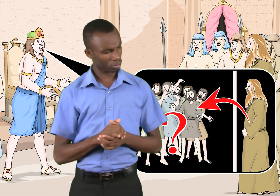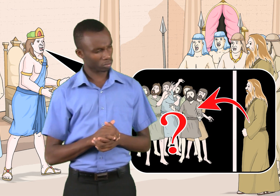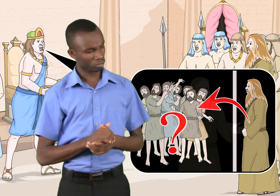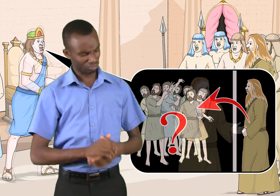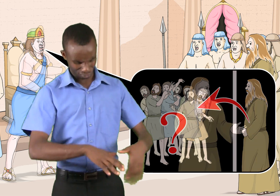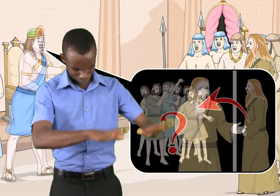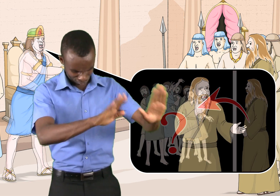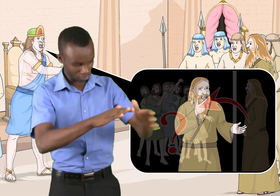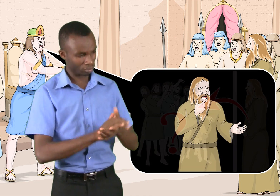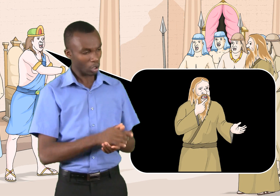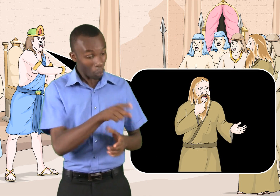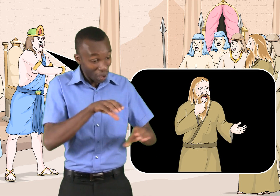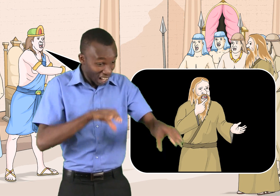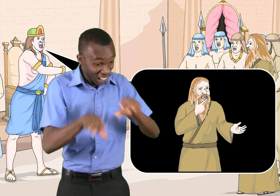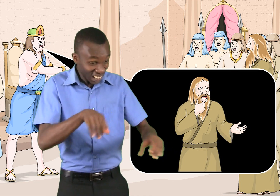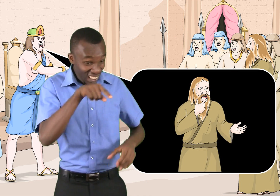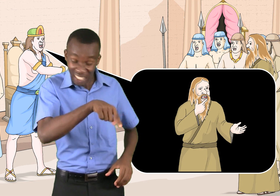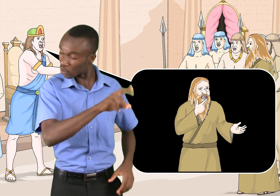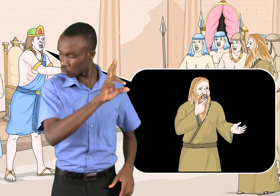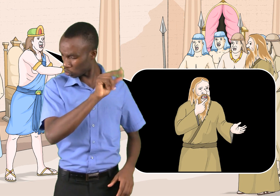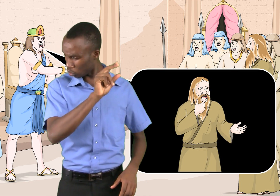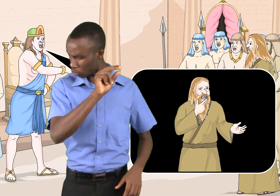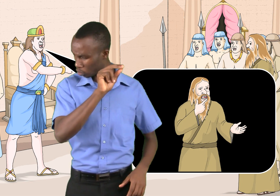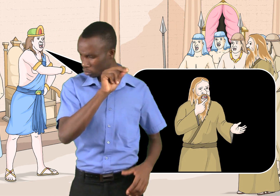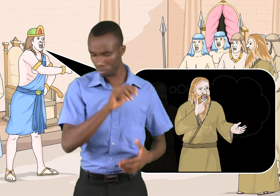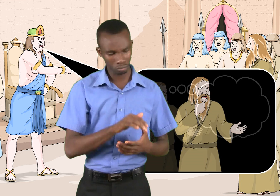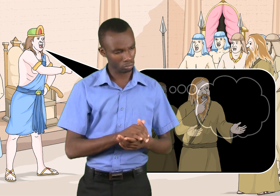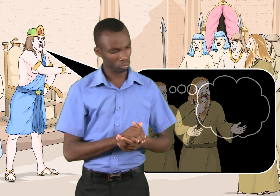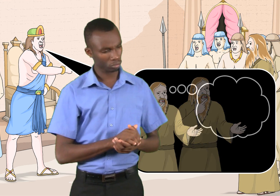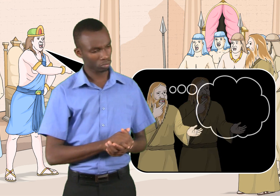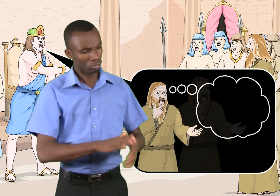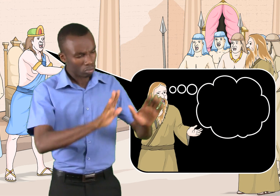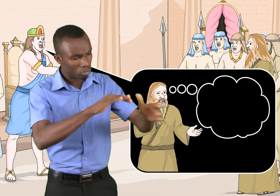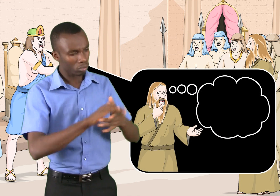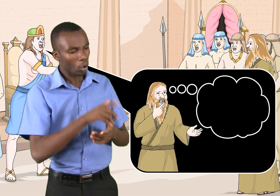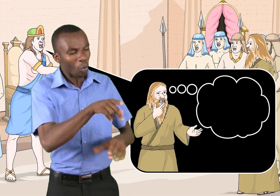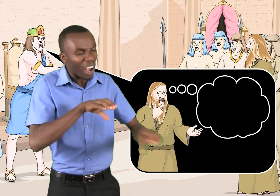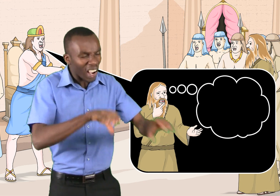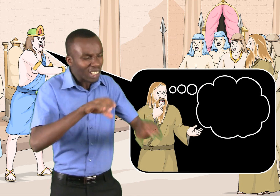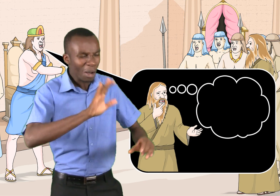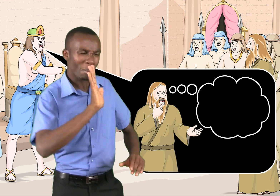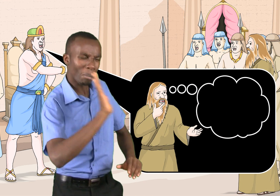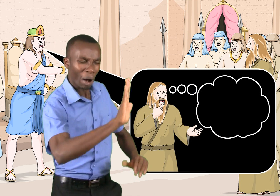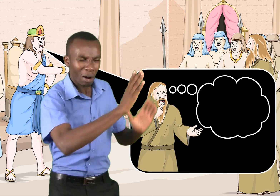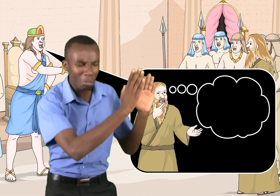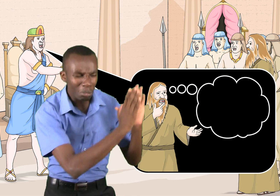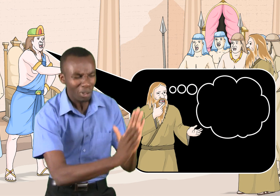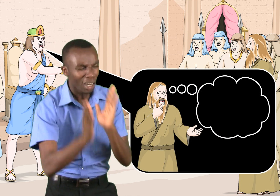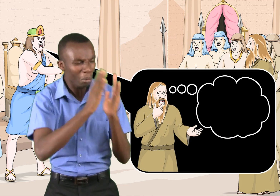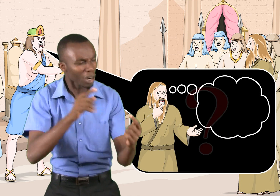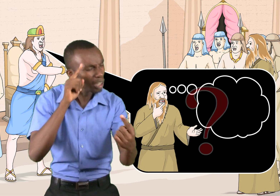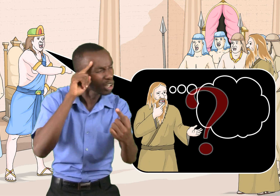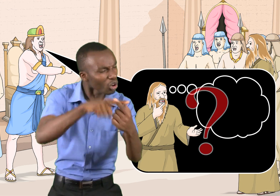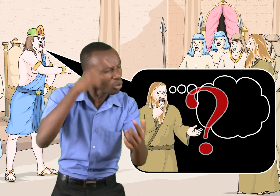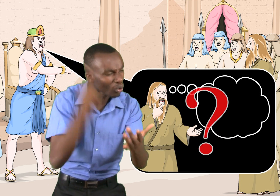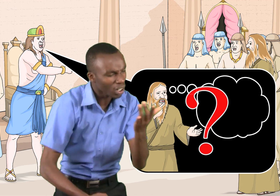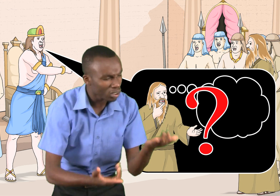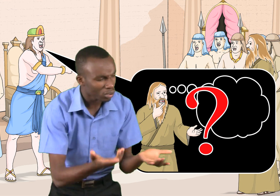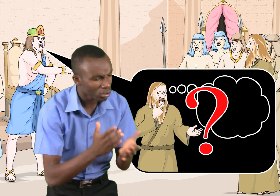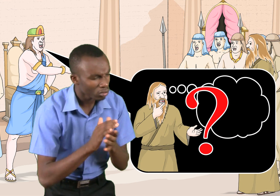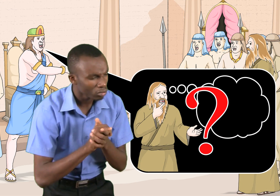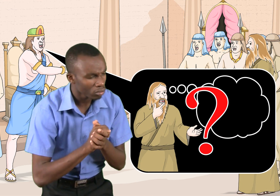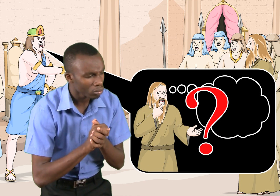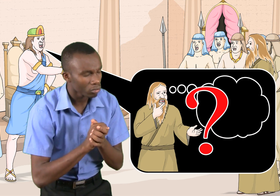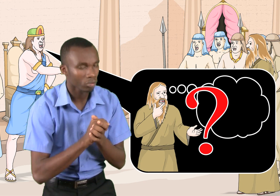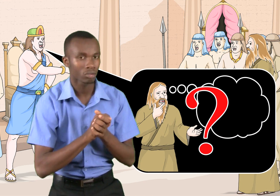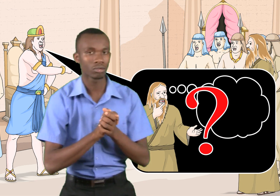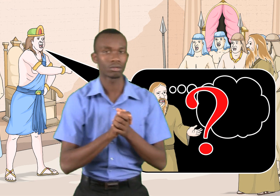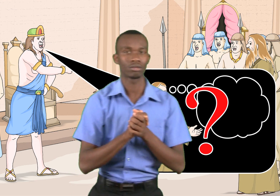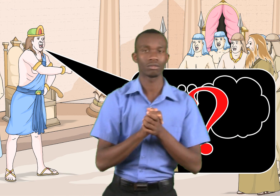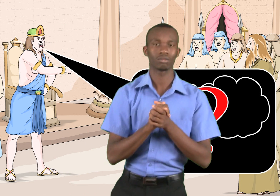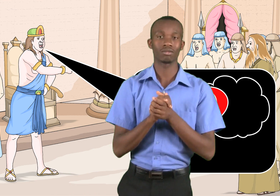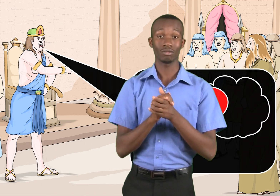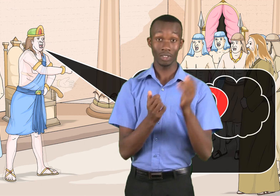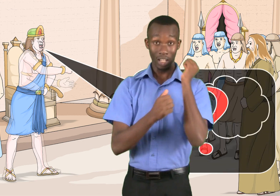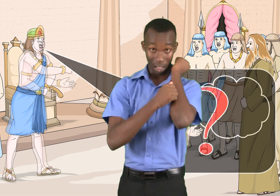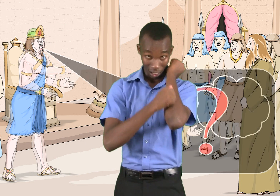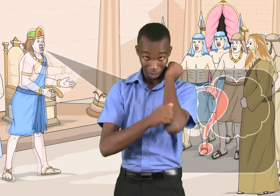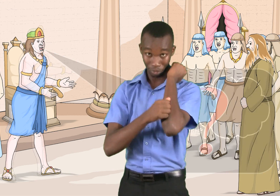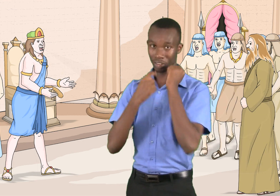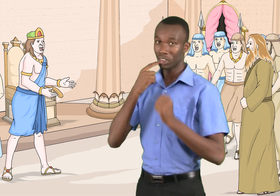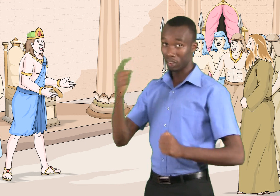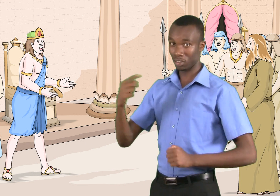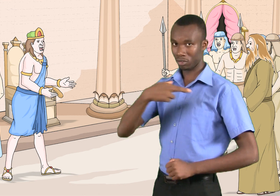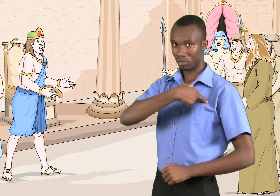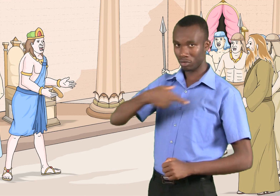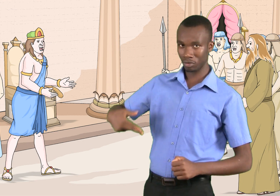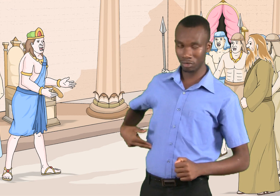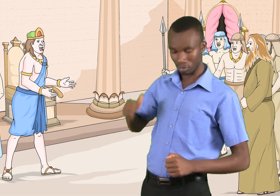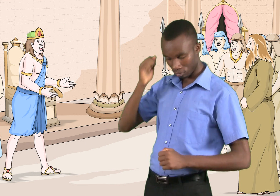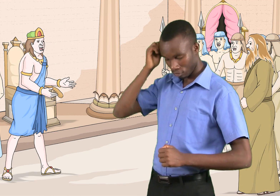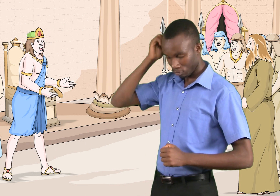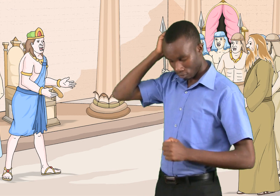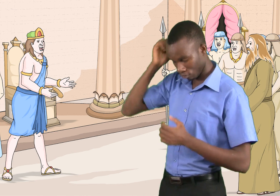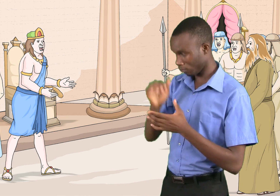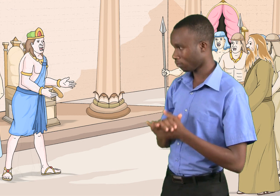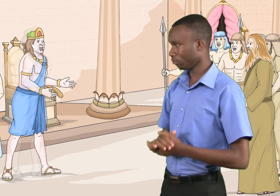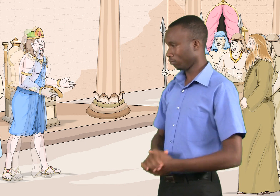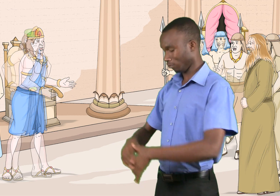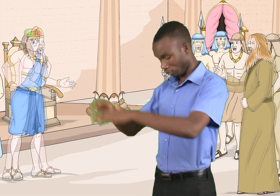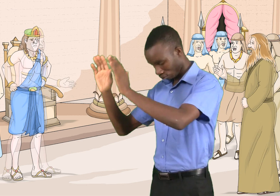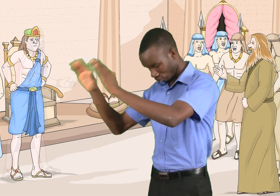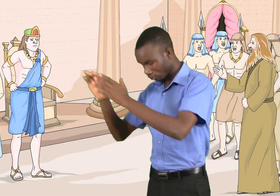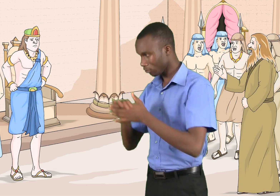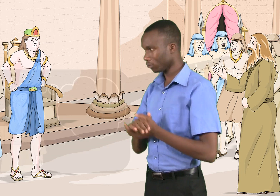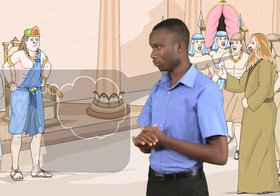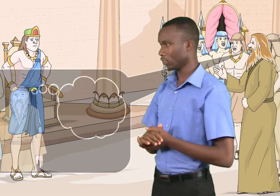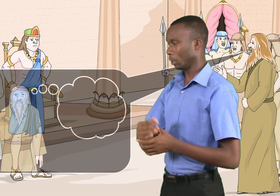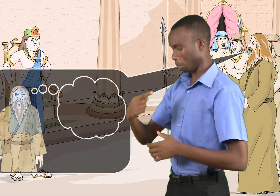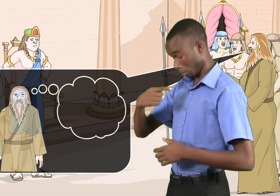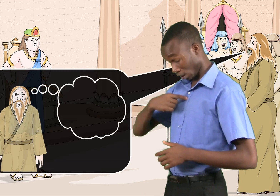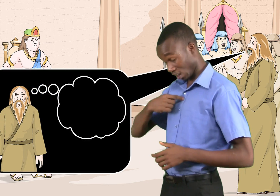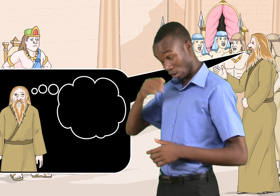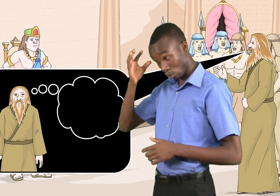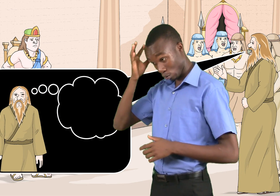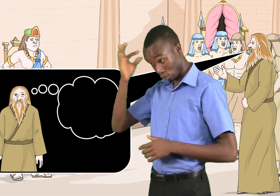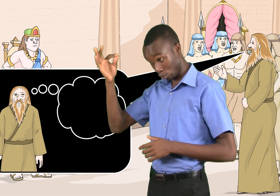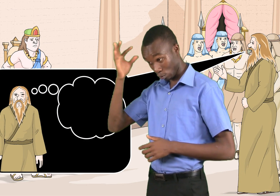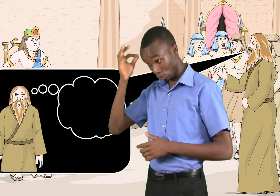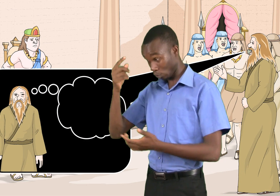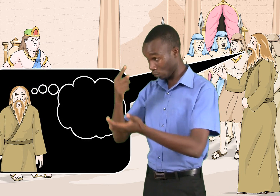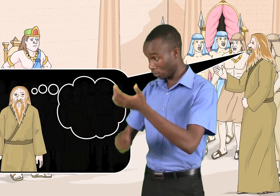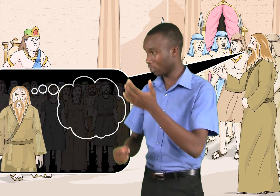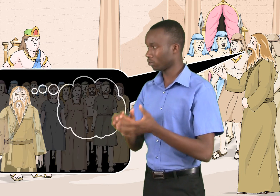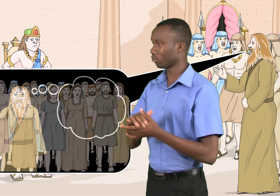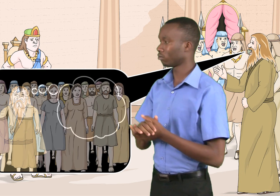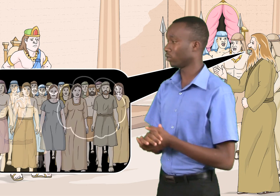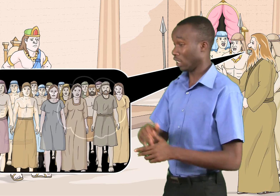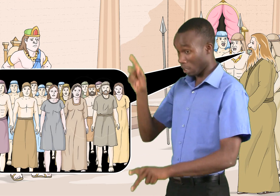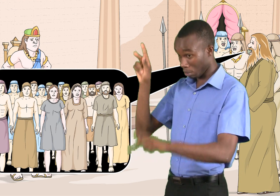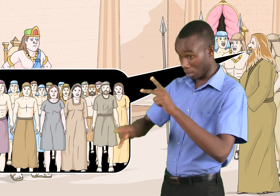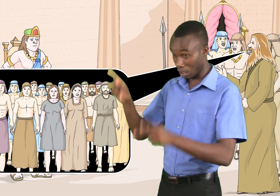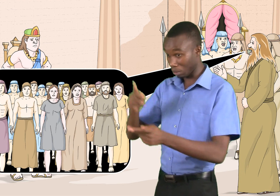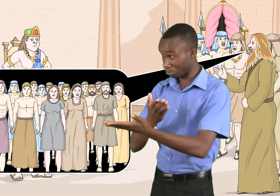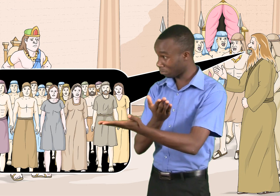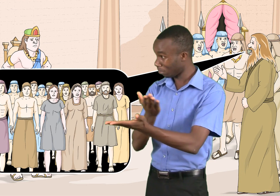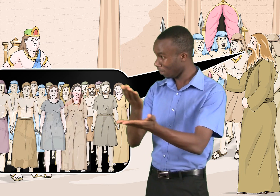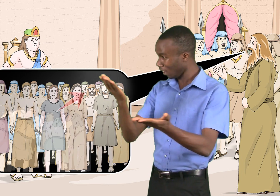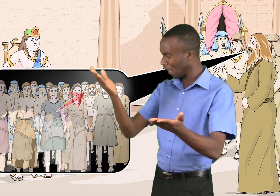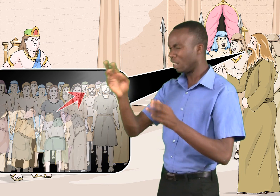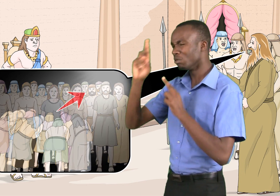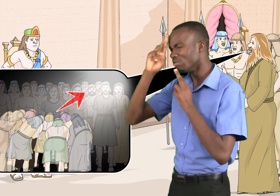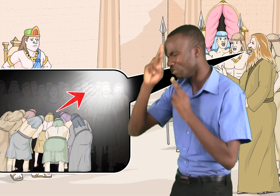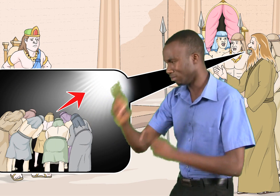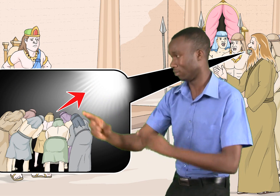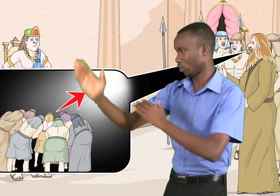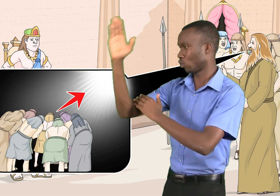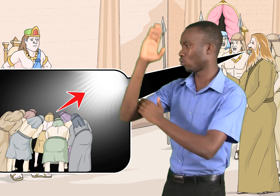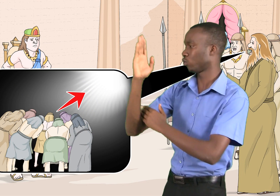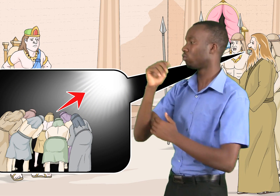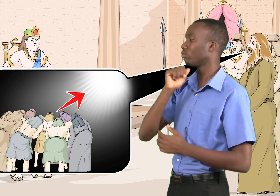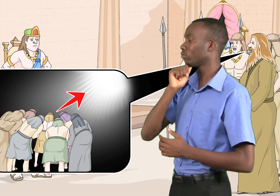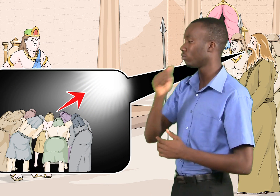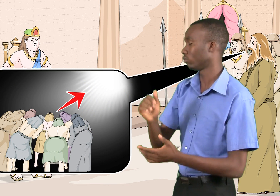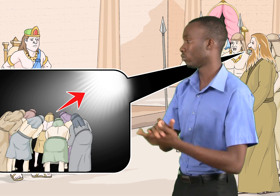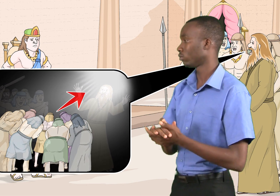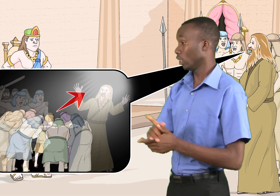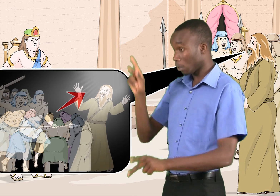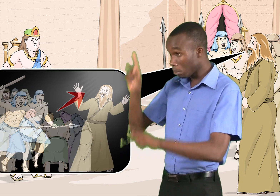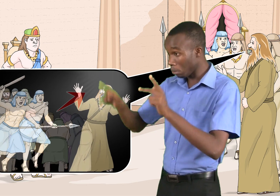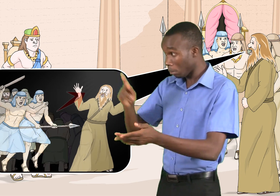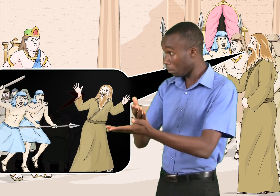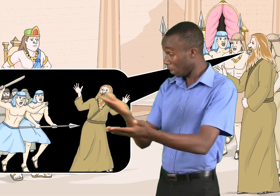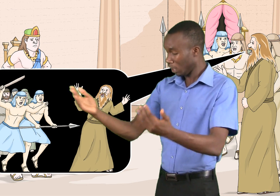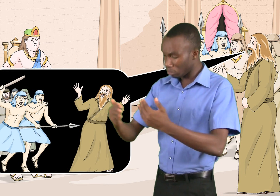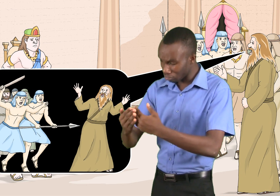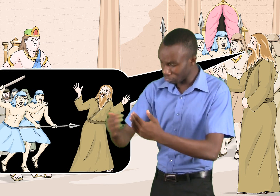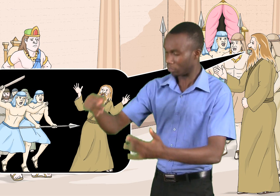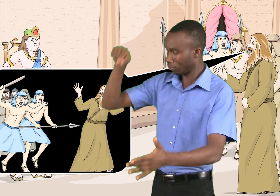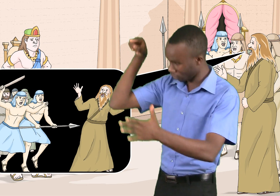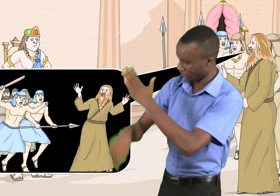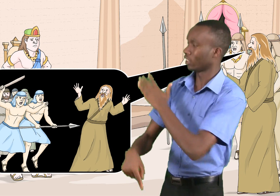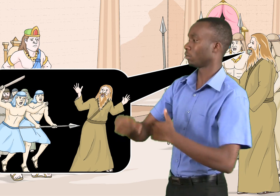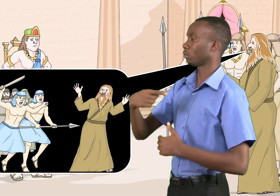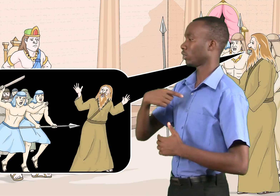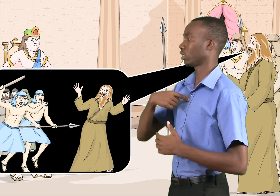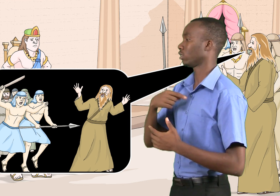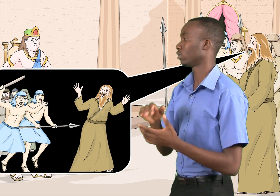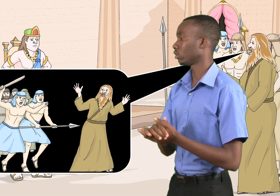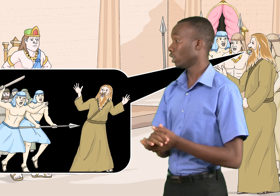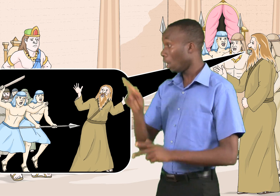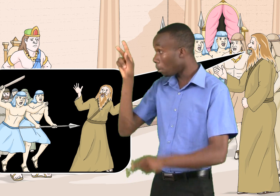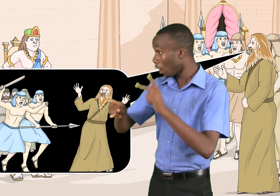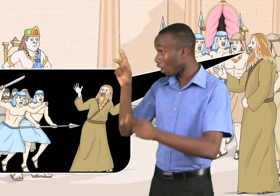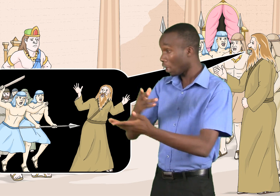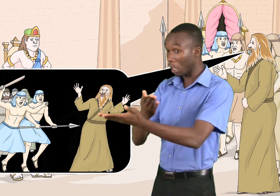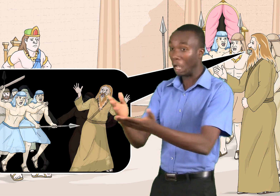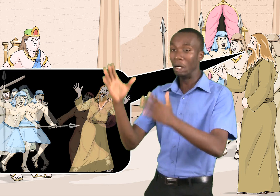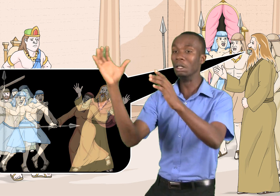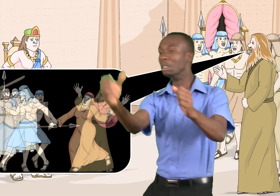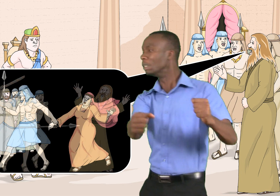Abraham replied, “I thought to myself, ‘Surely there is no fear of God in this place.